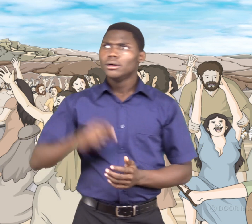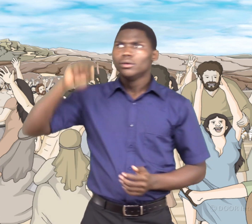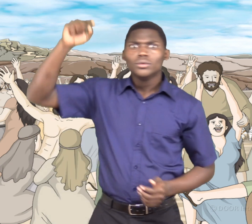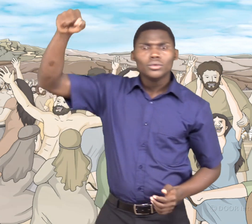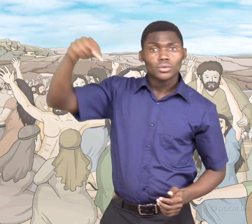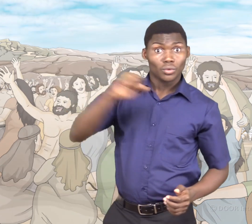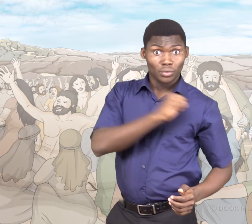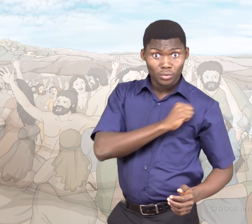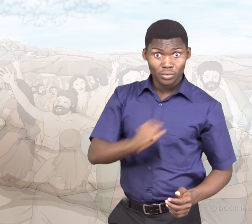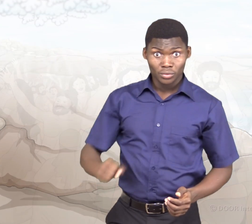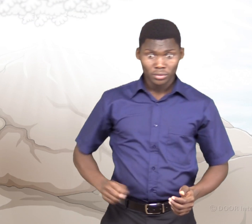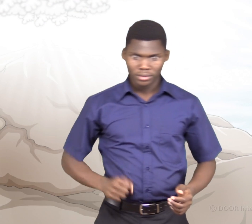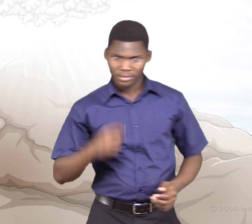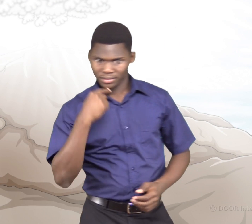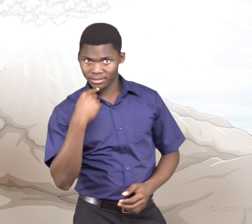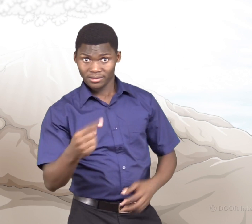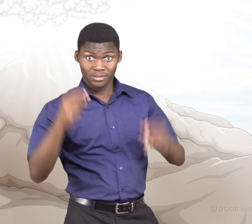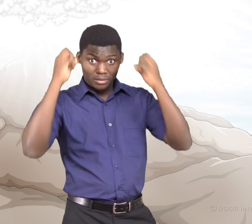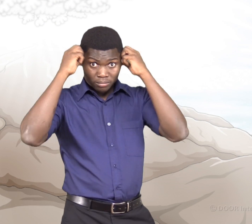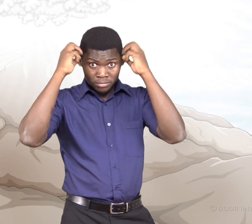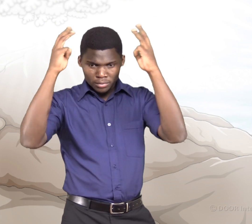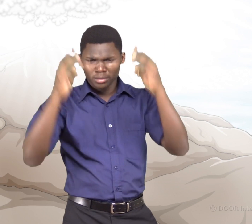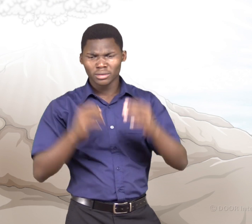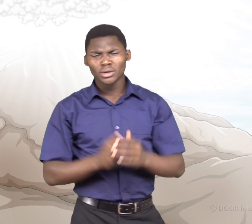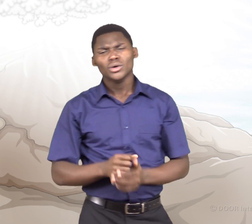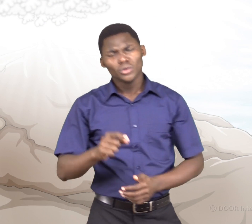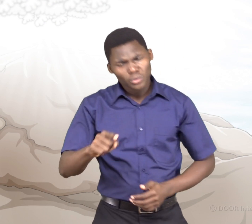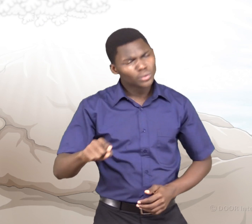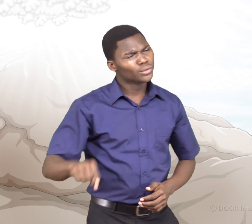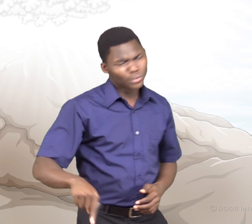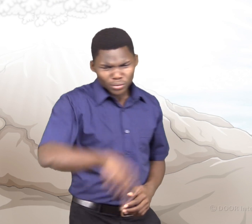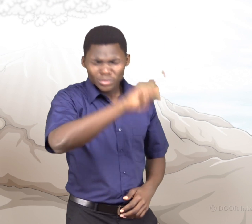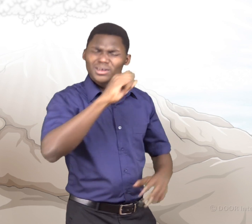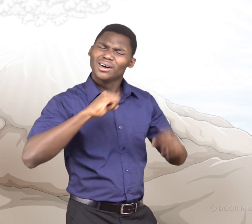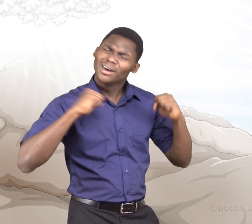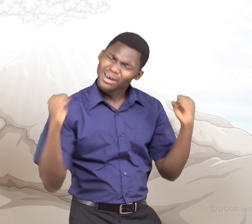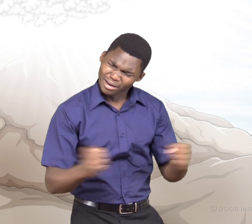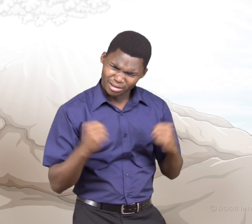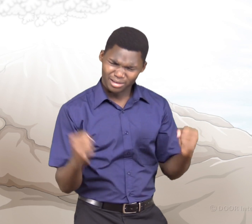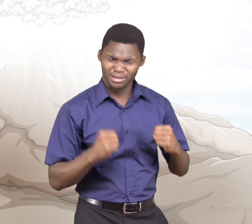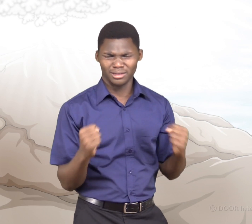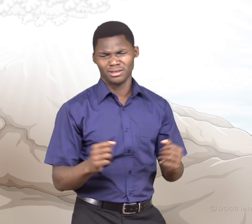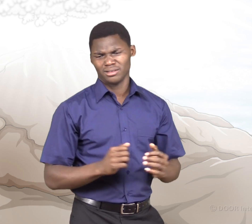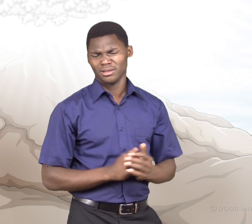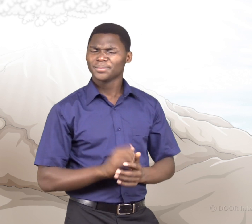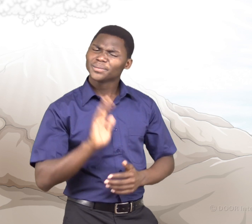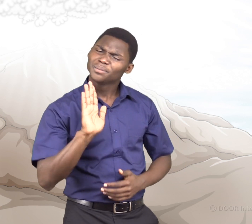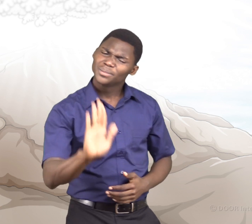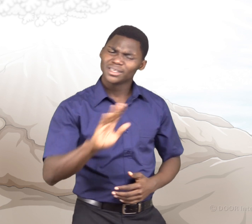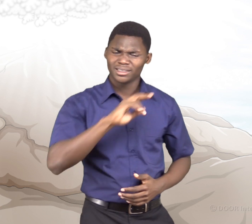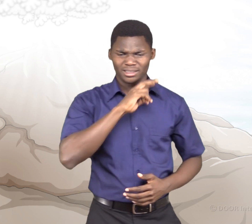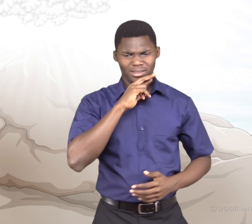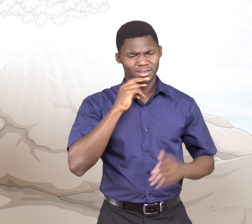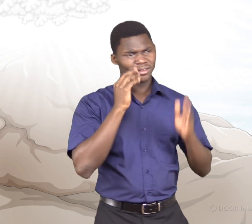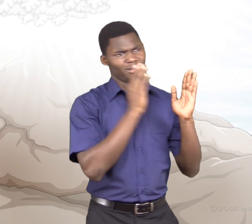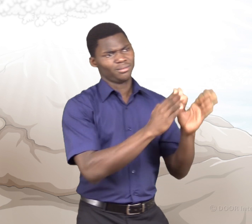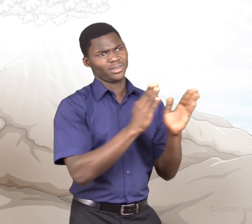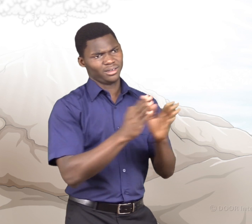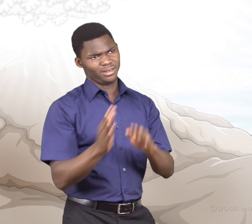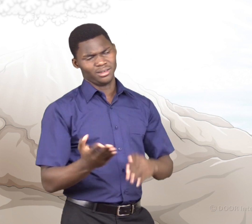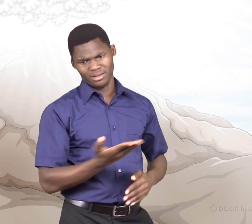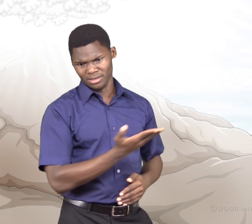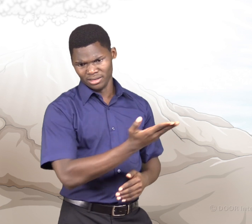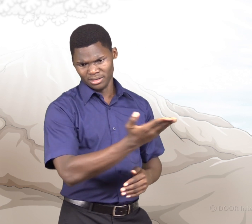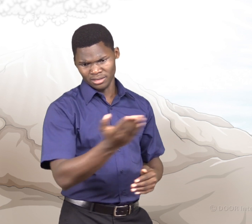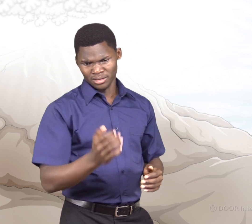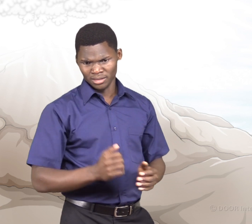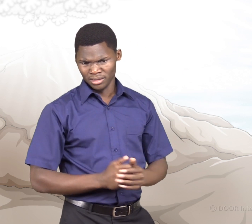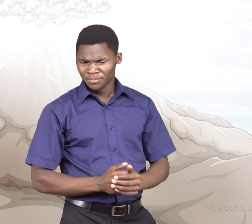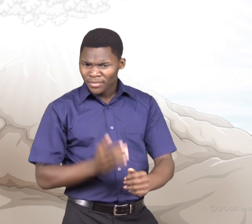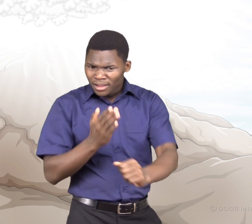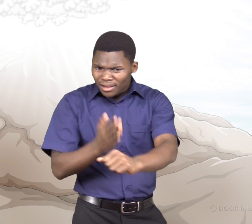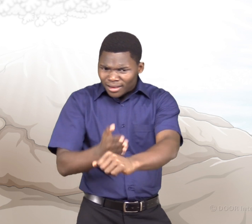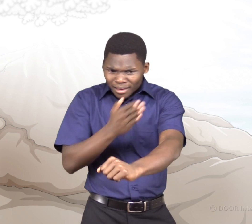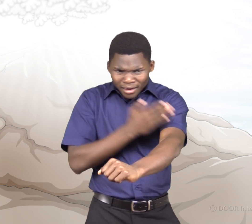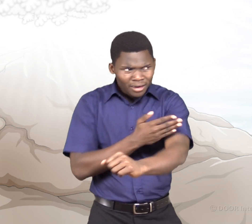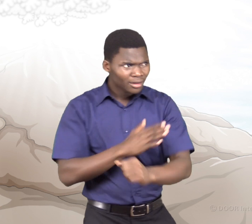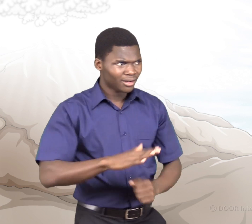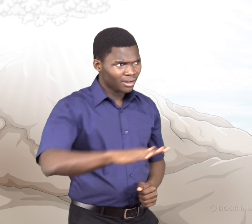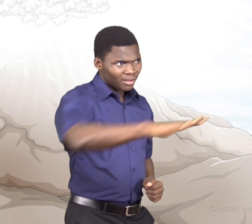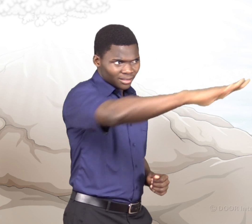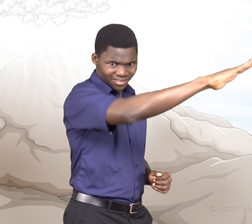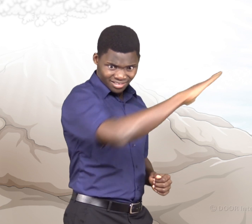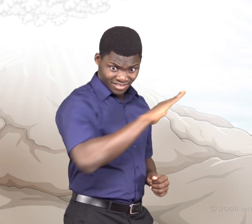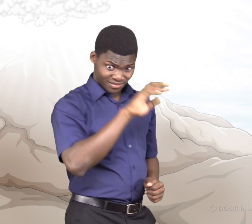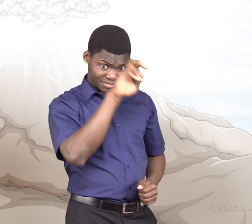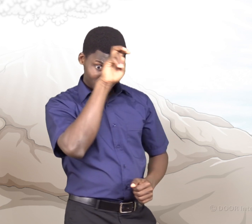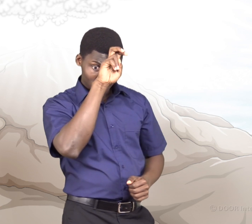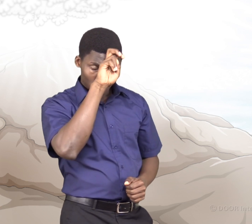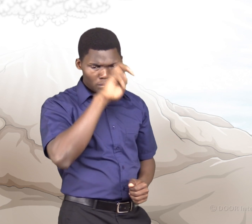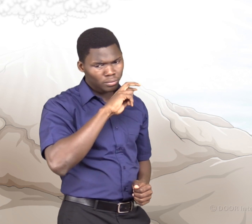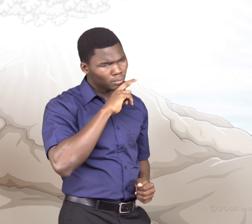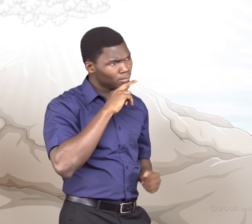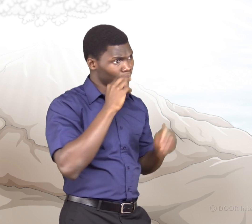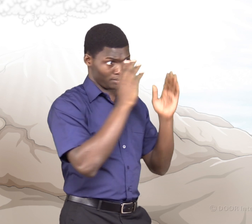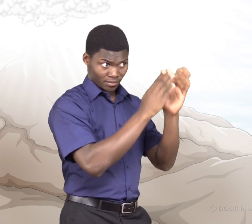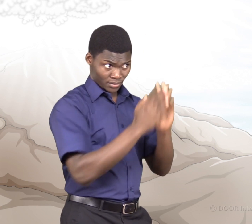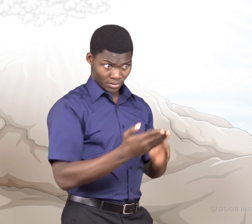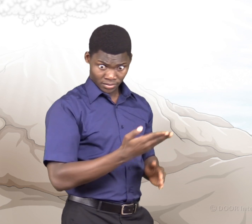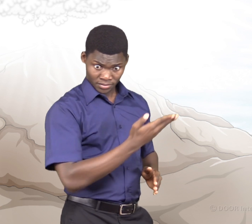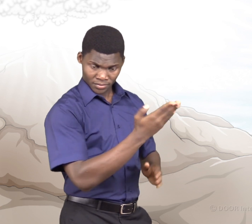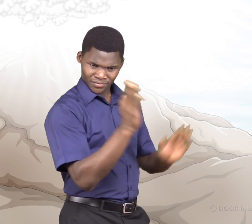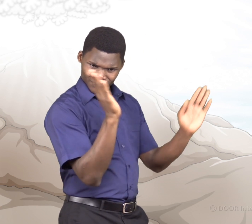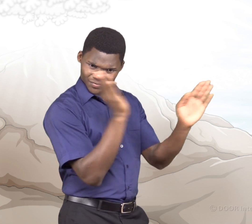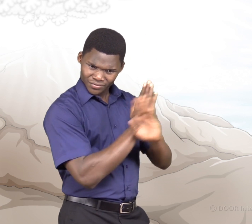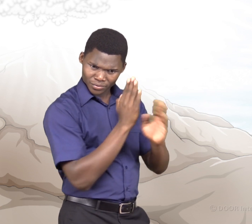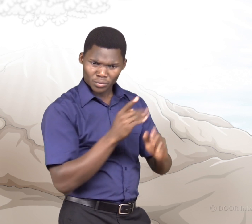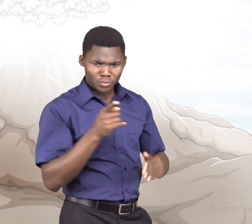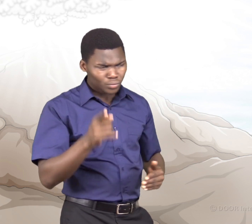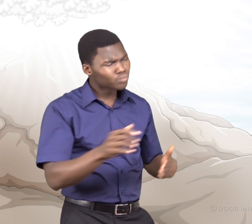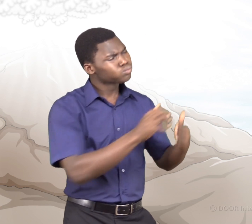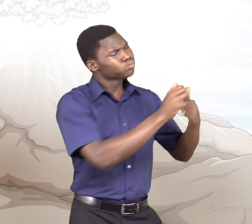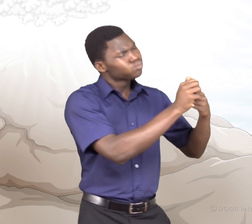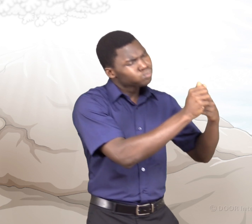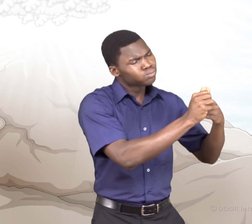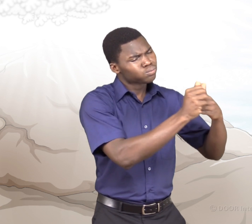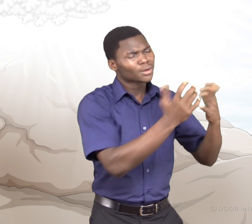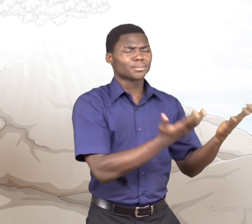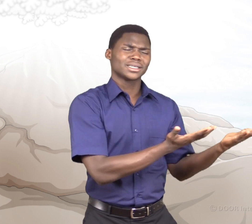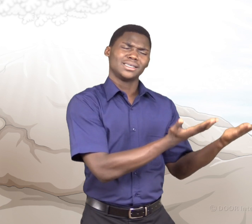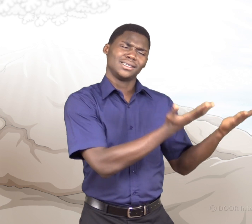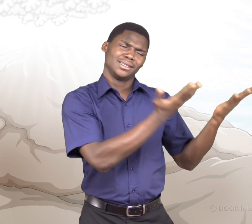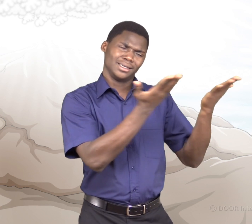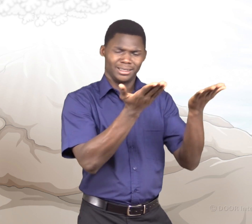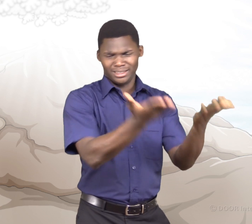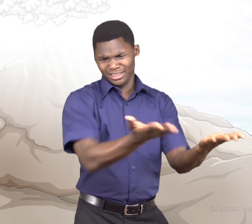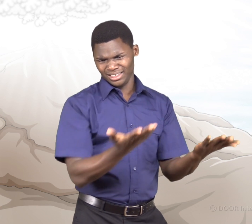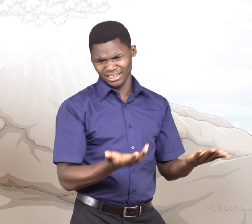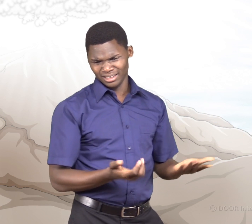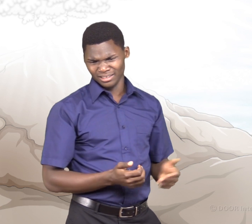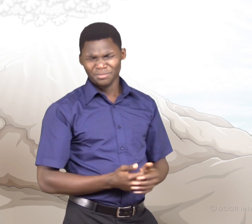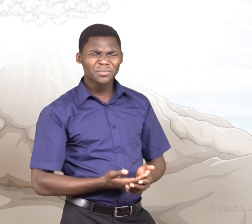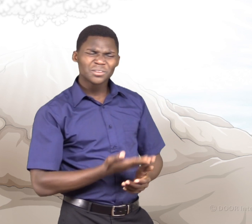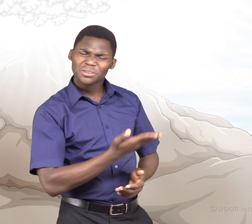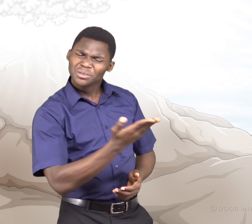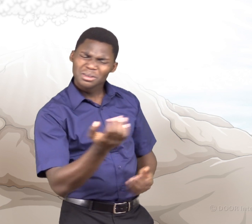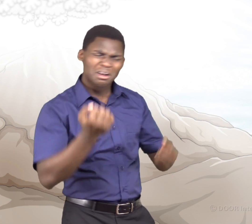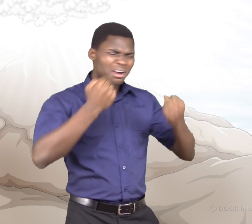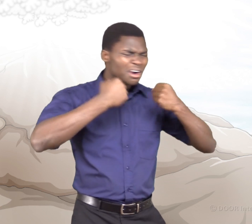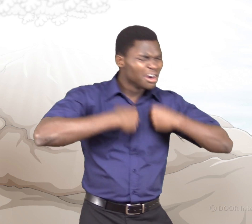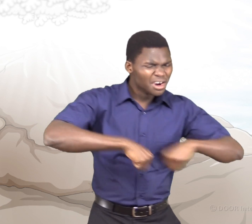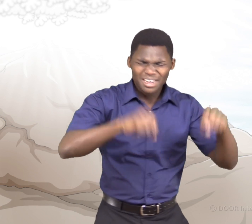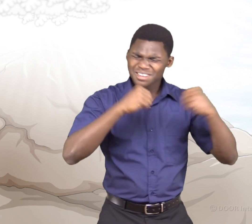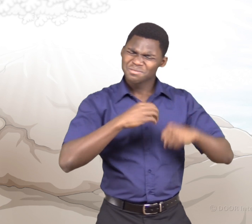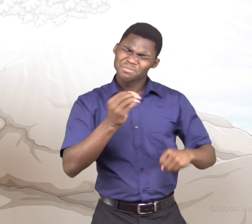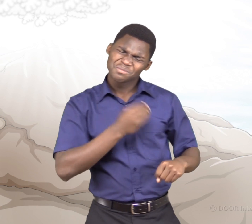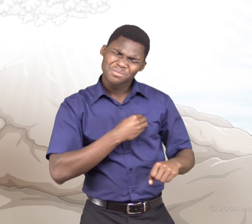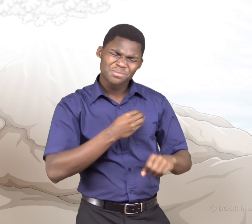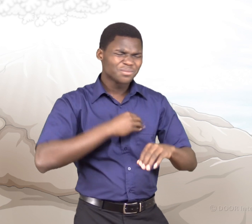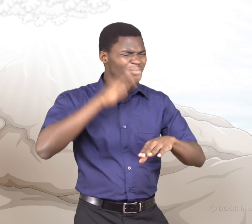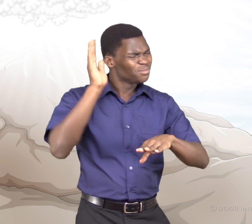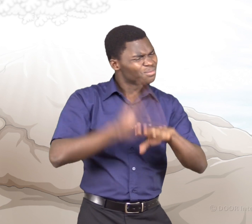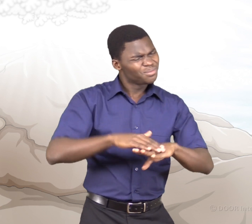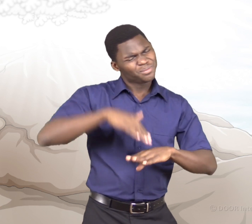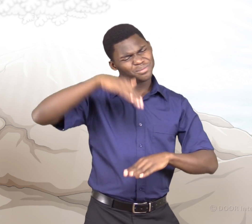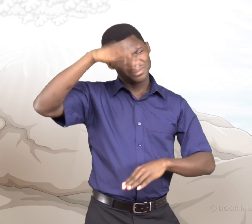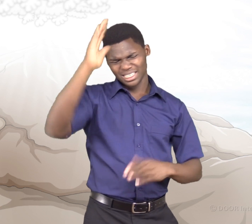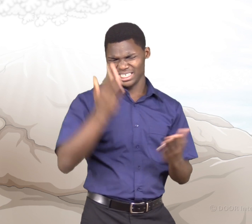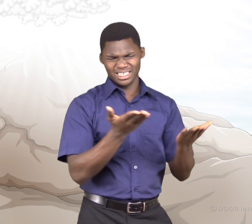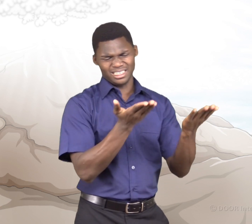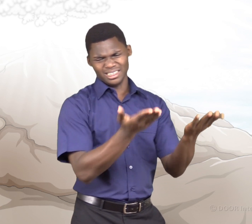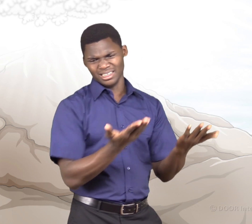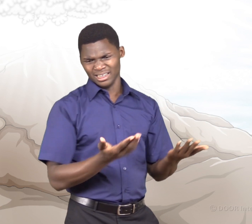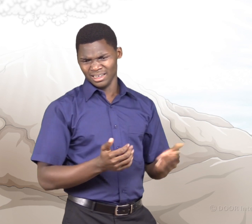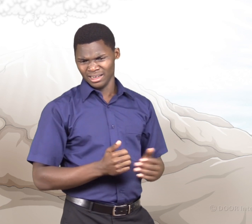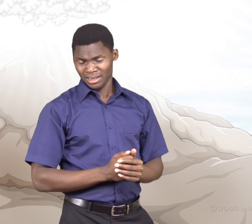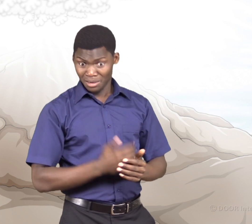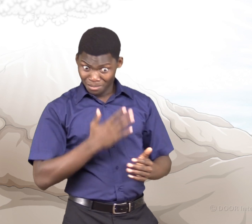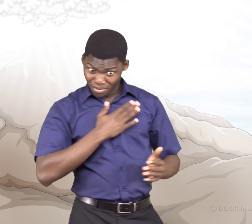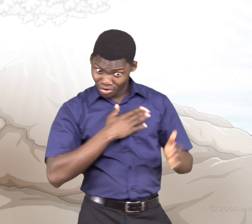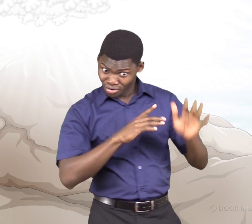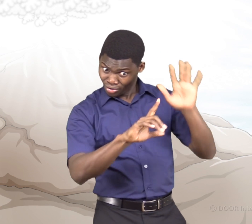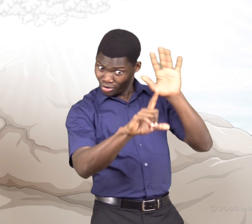Then the LORD said to Moses, “Go down at once, for your people, whom you brought up out of the land of Egypt, have corrupted themselves.